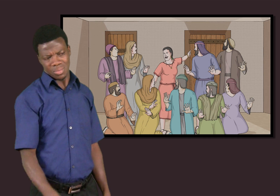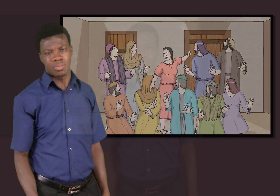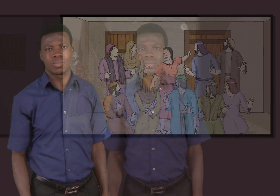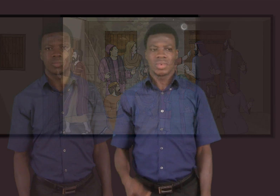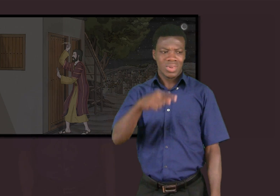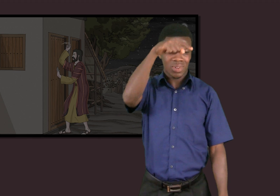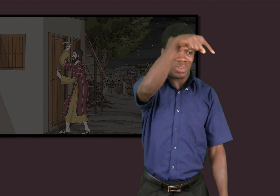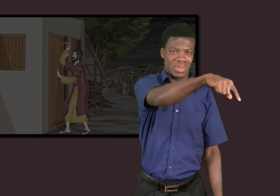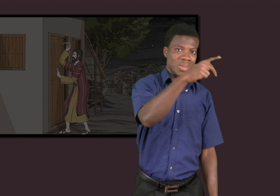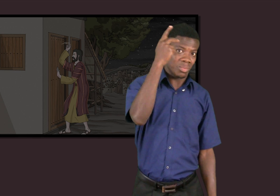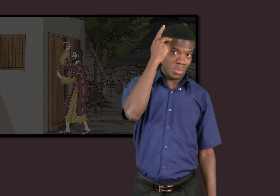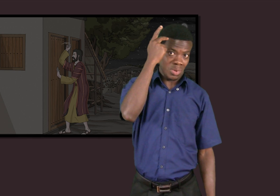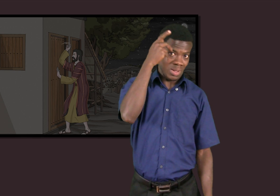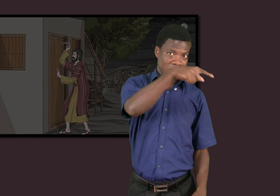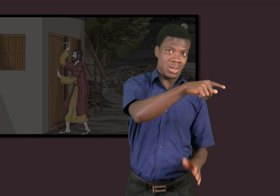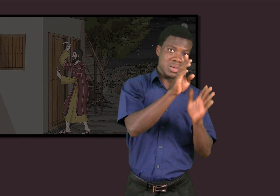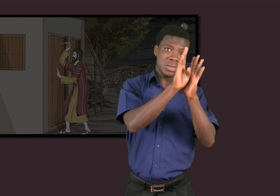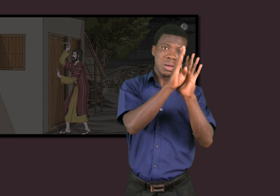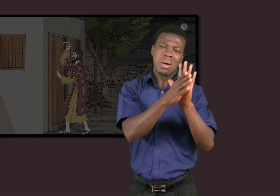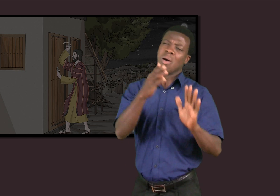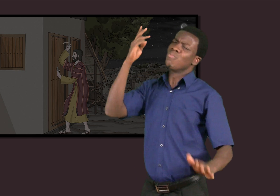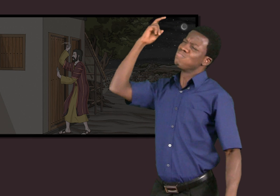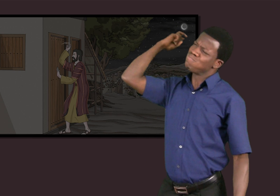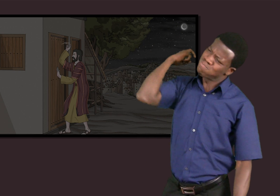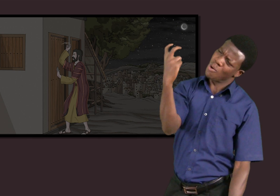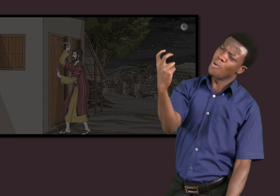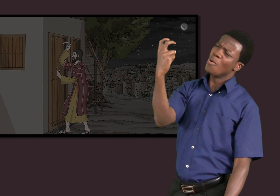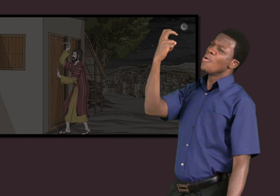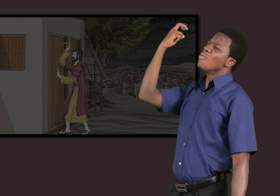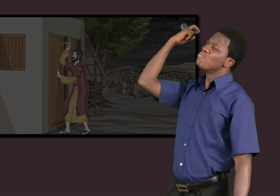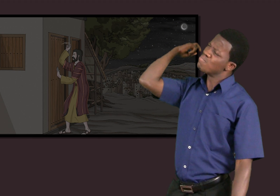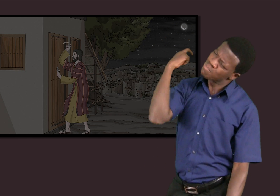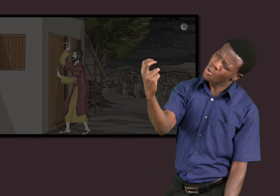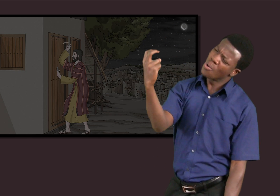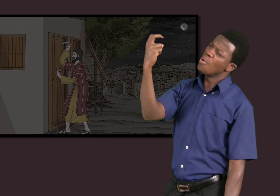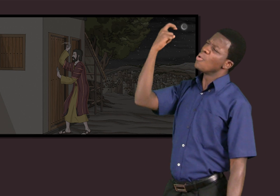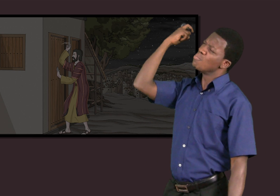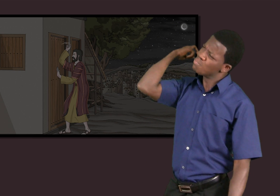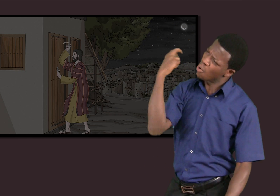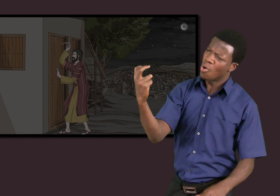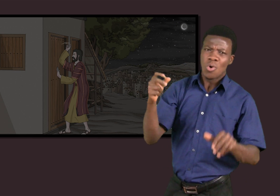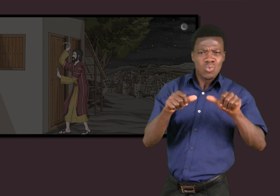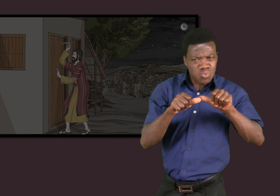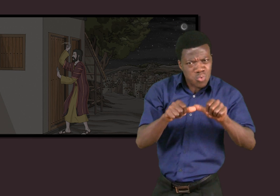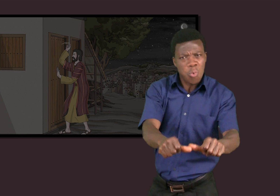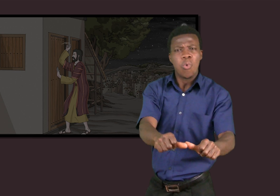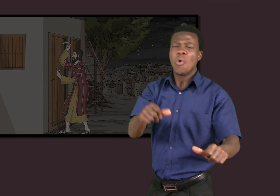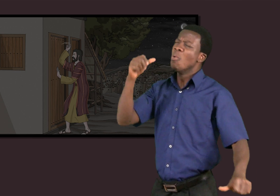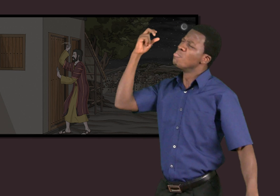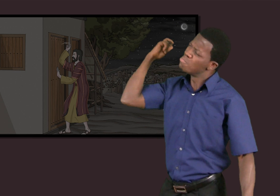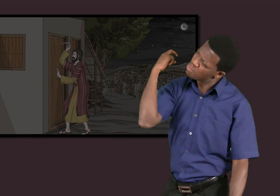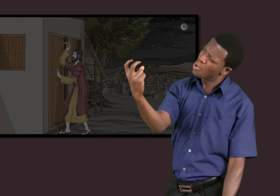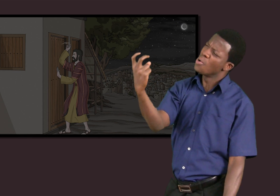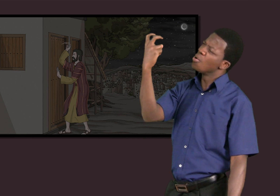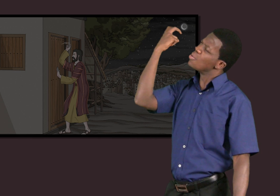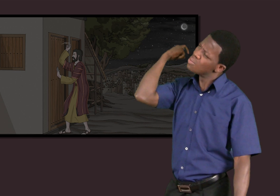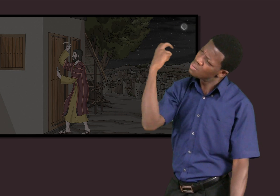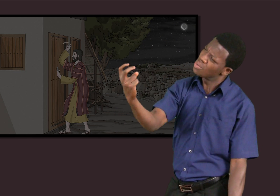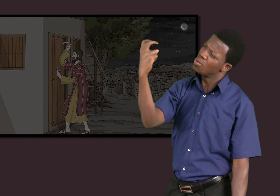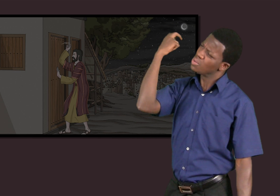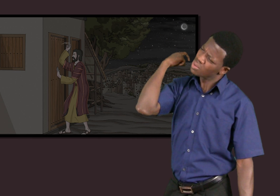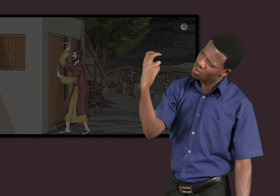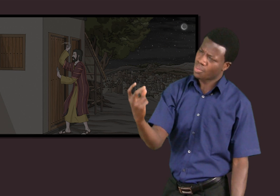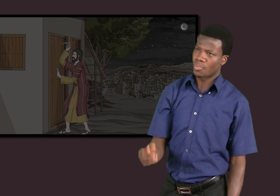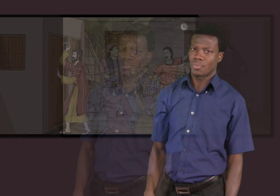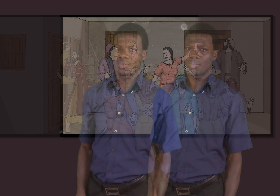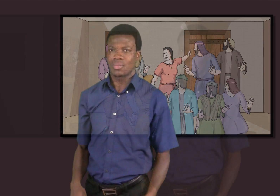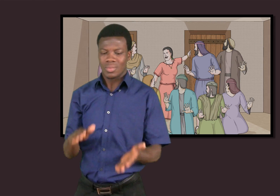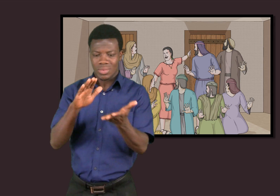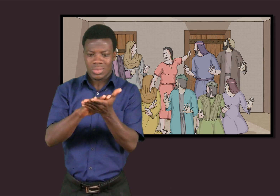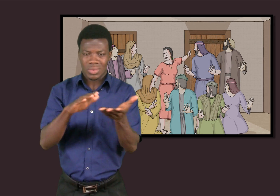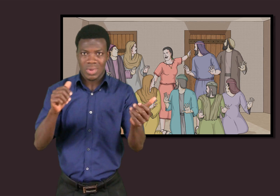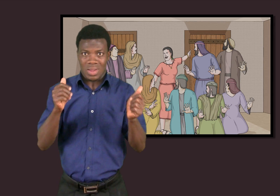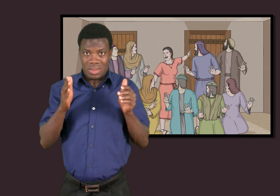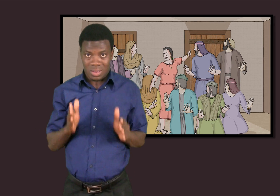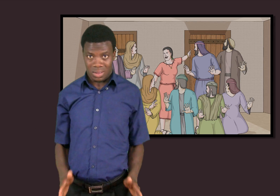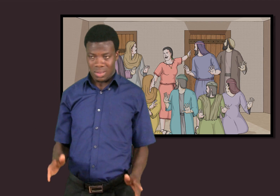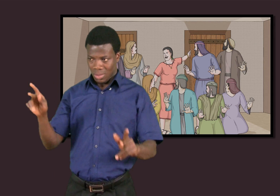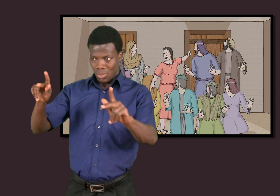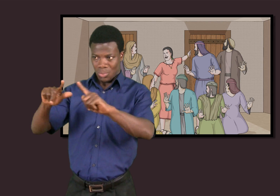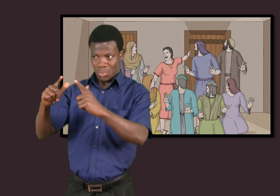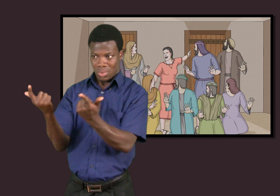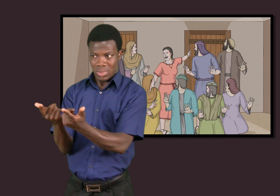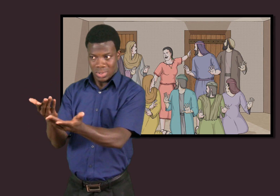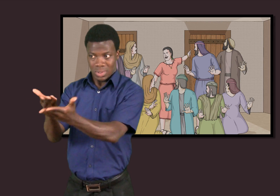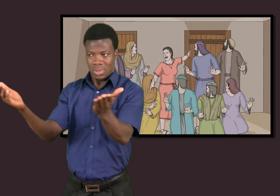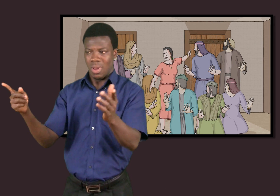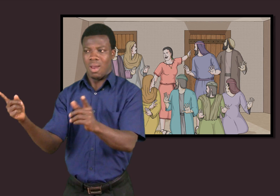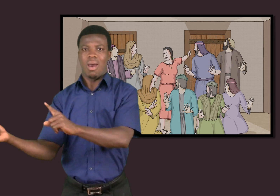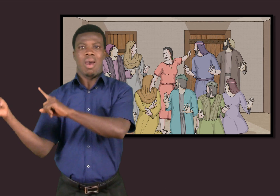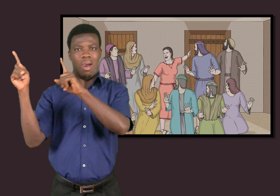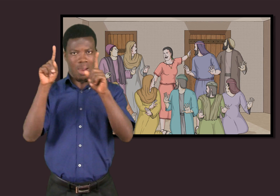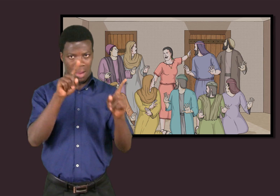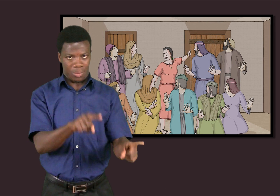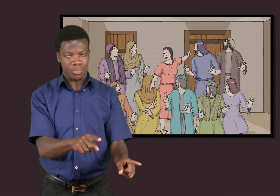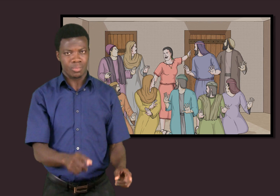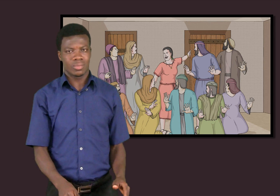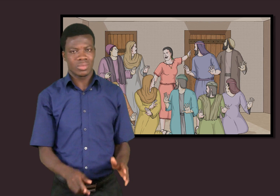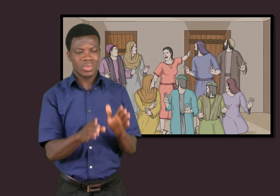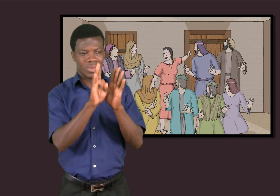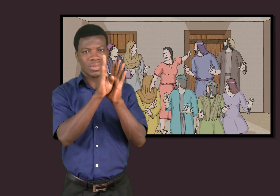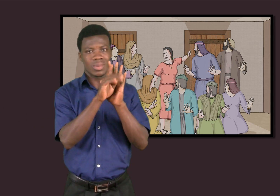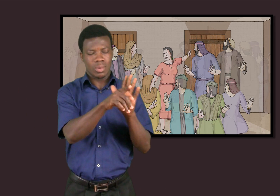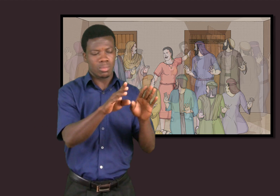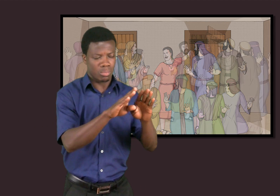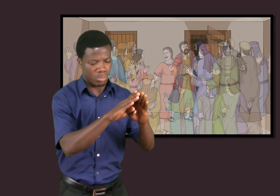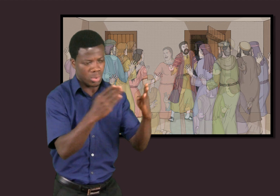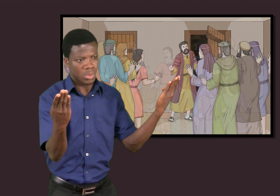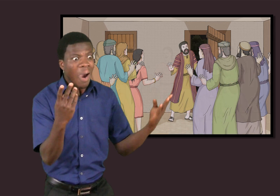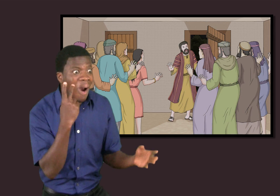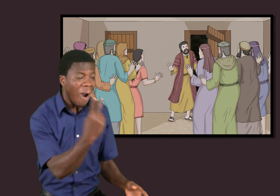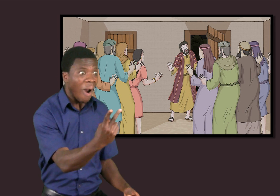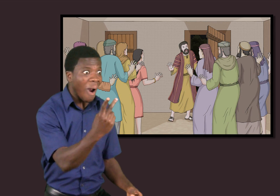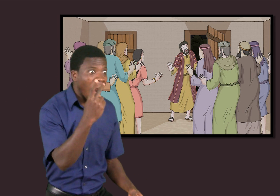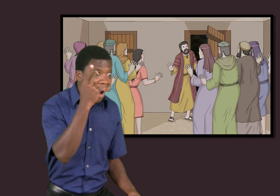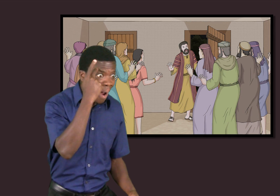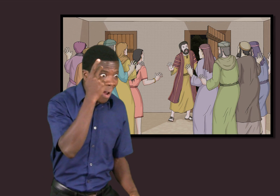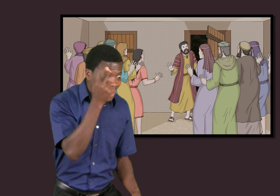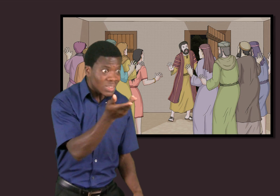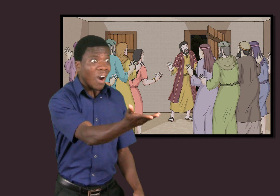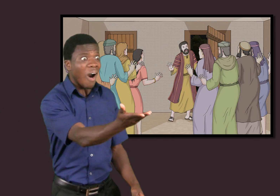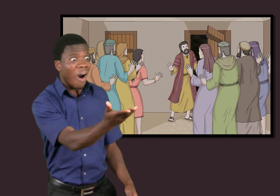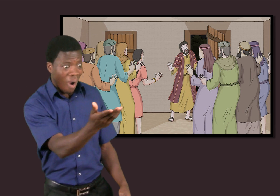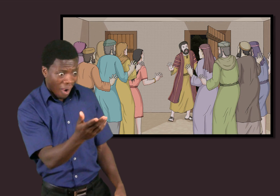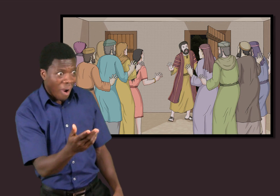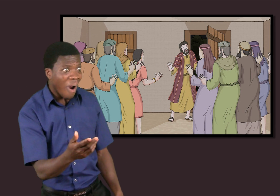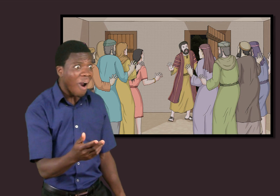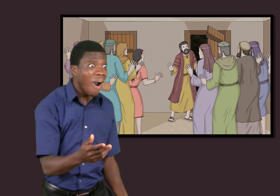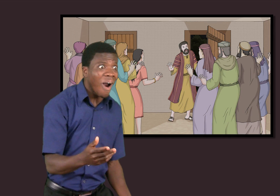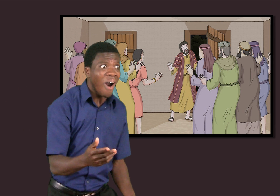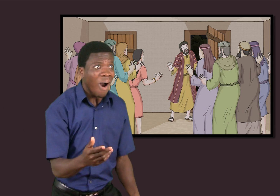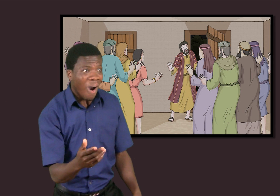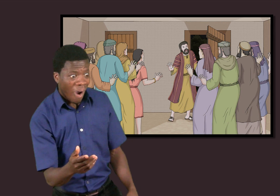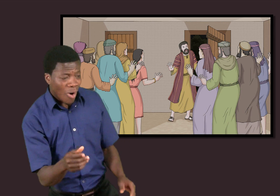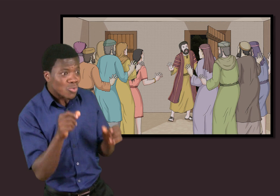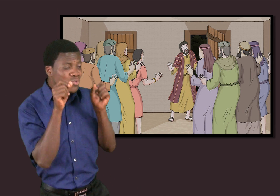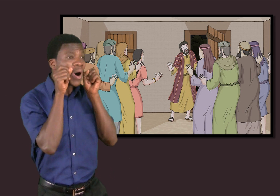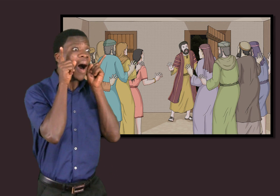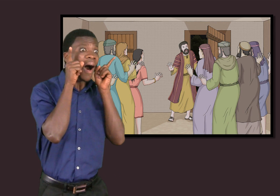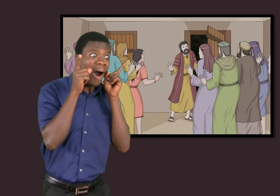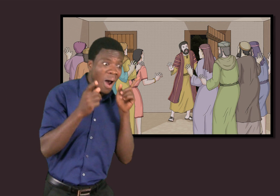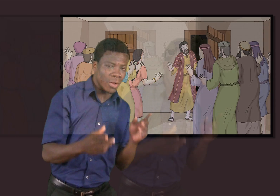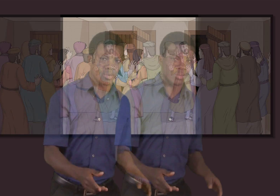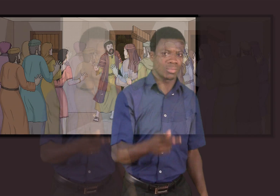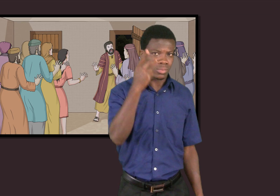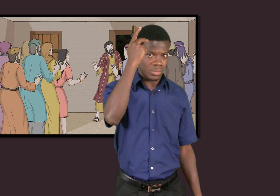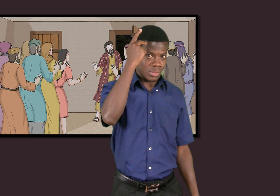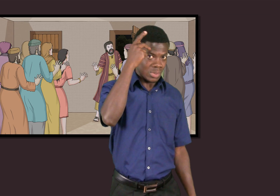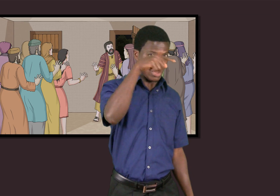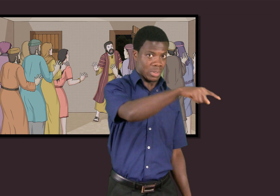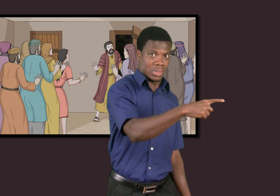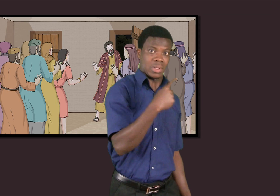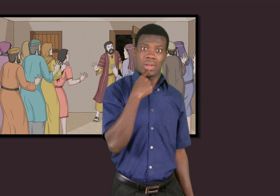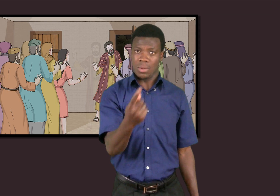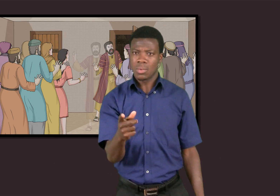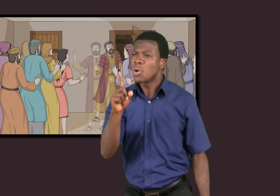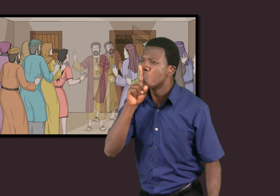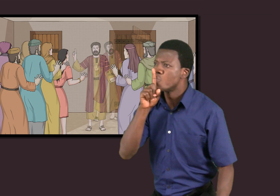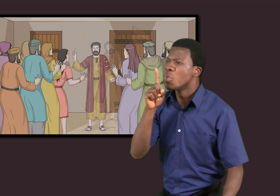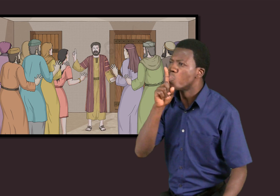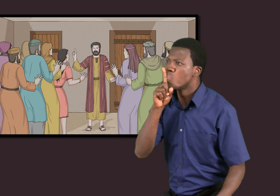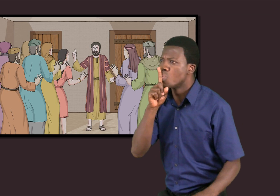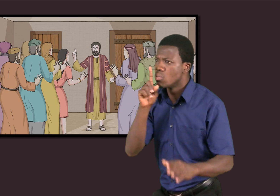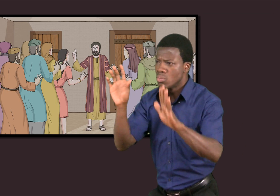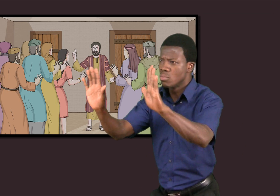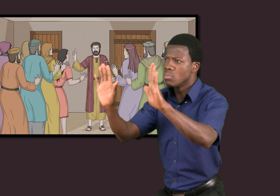But Peter kept on knocking, and when they opened the door and saw him, they were astounded.